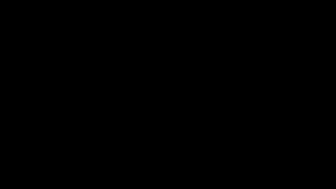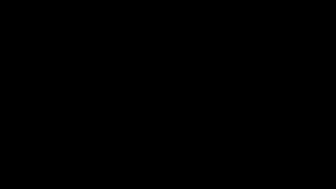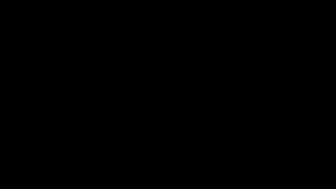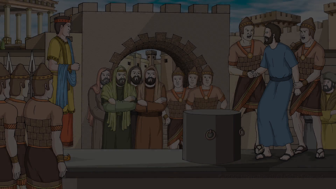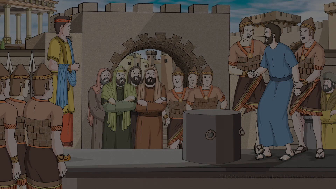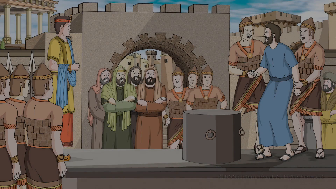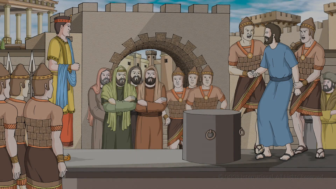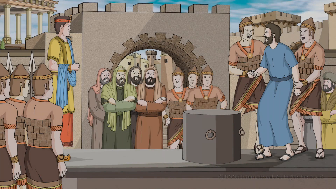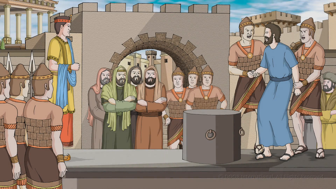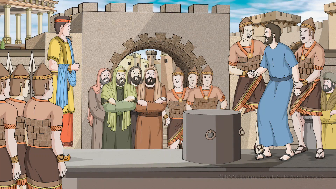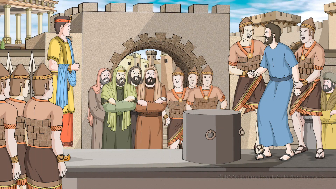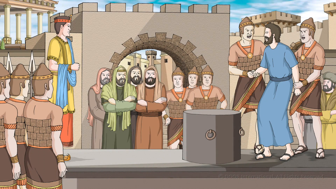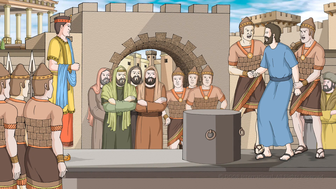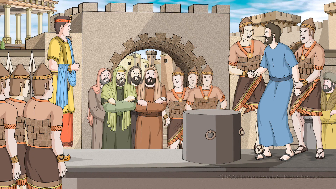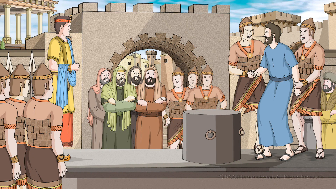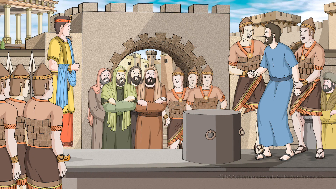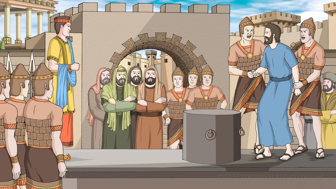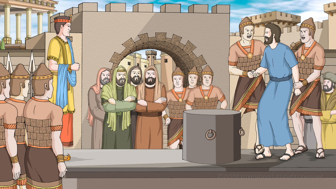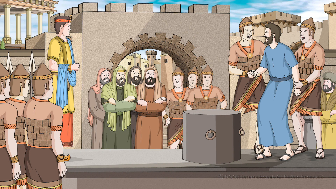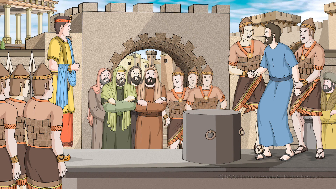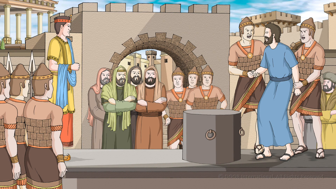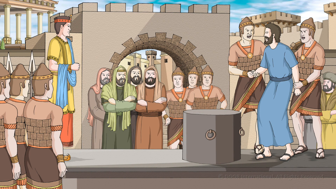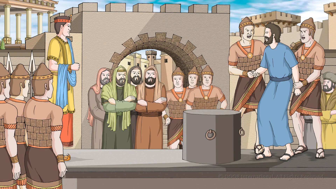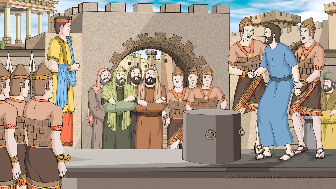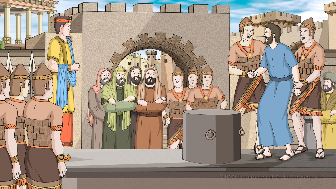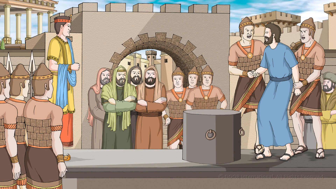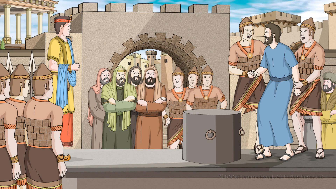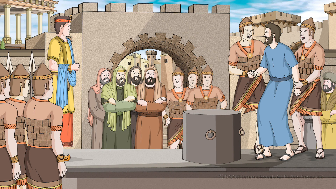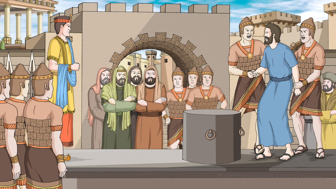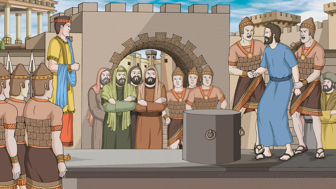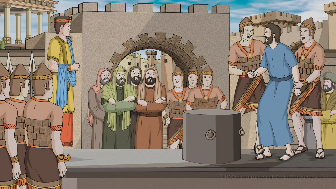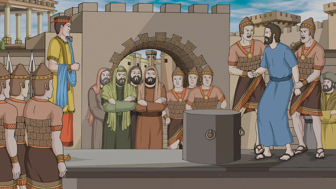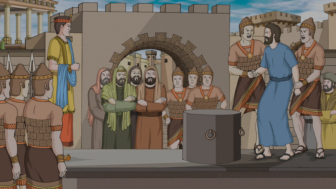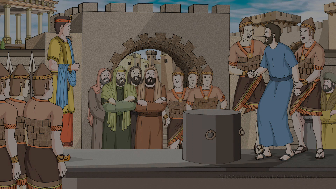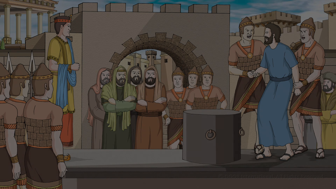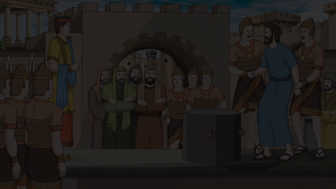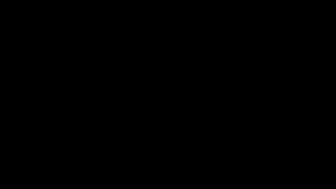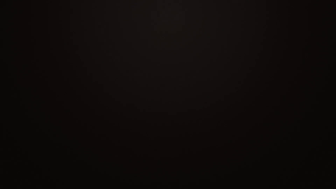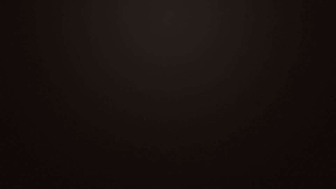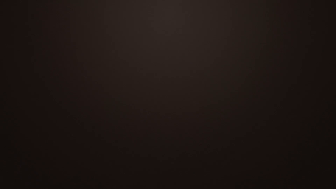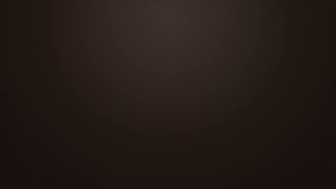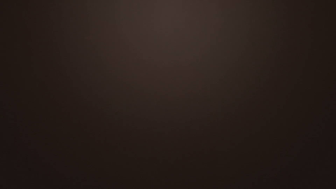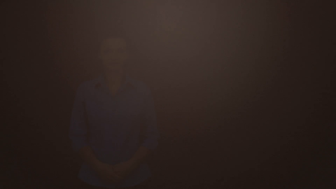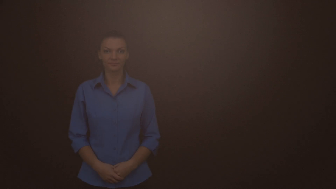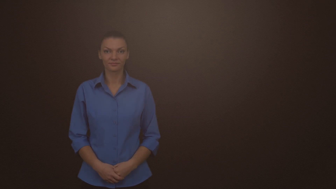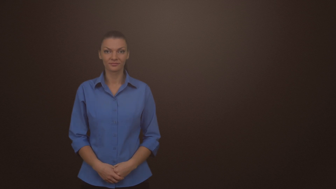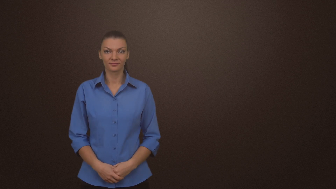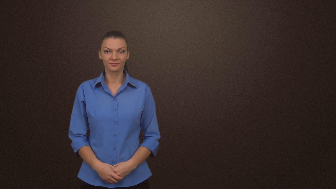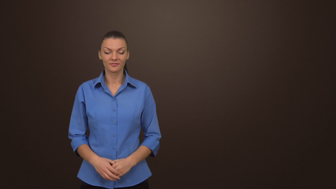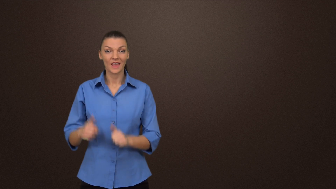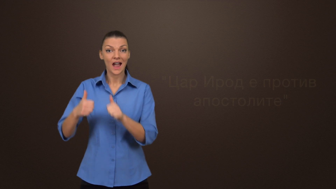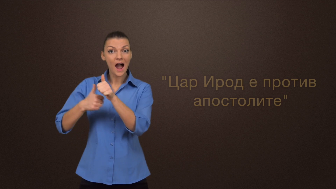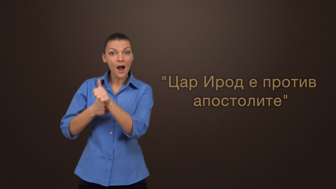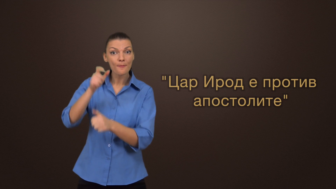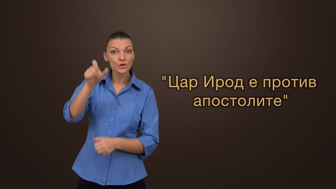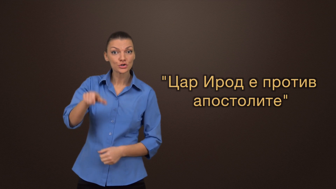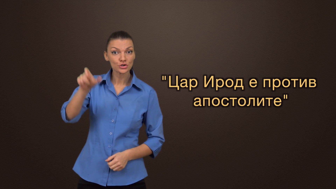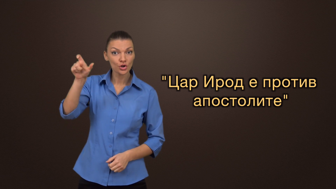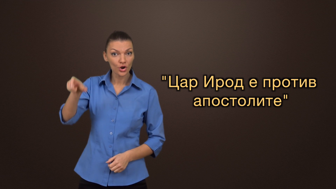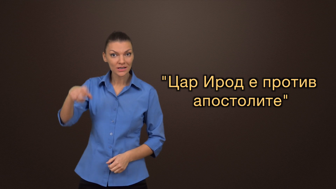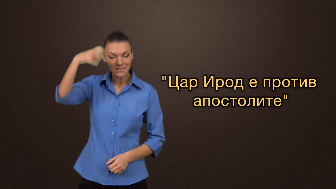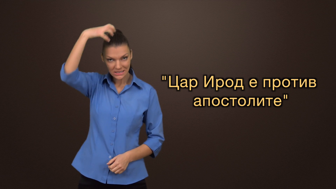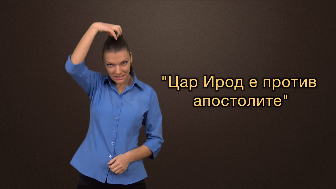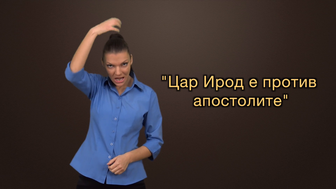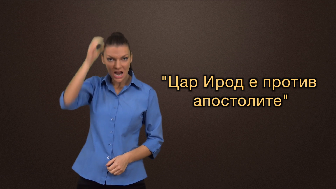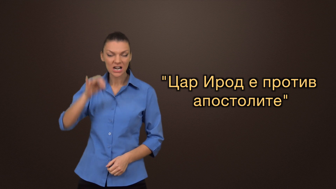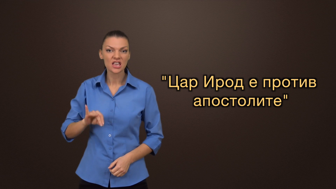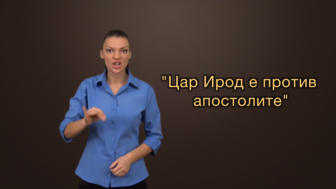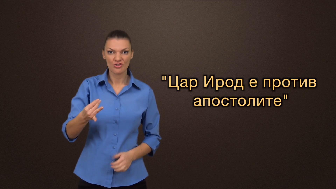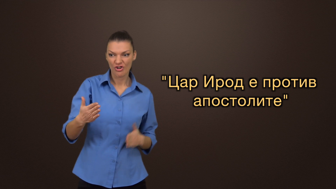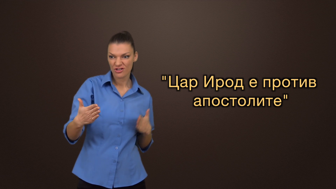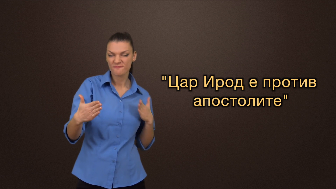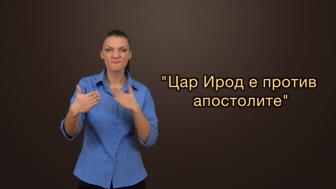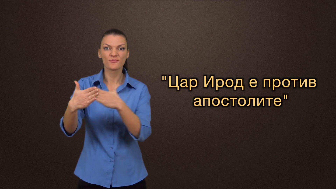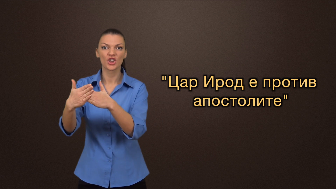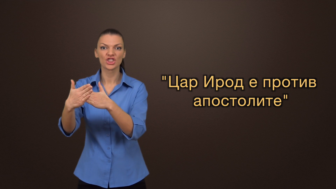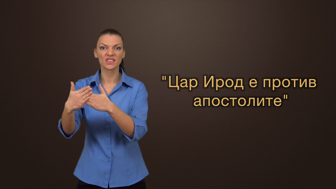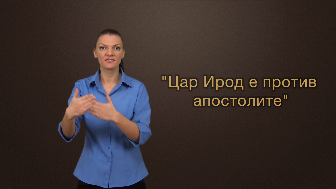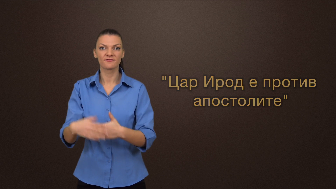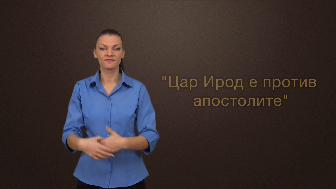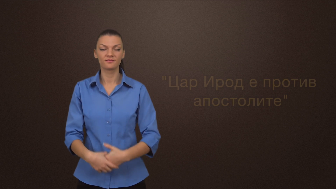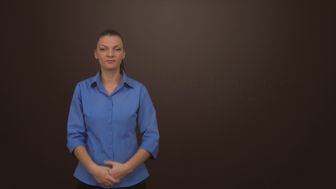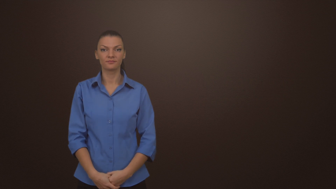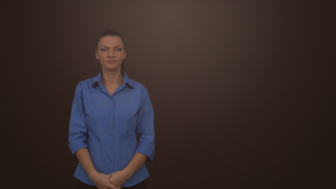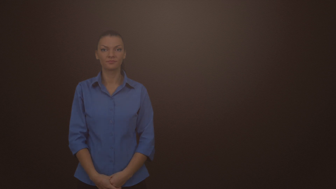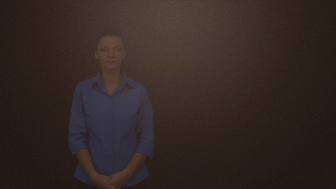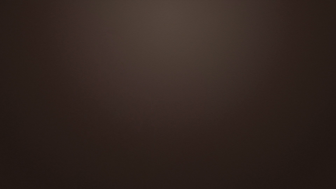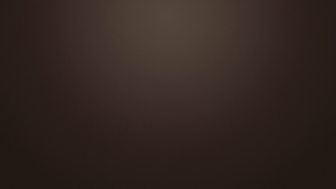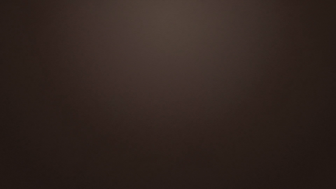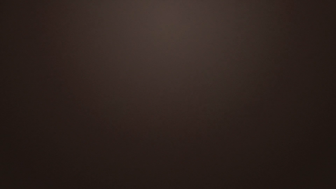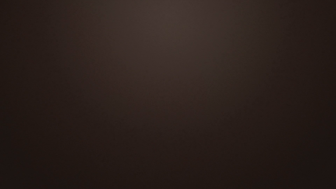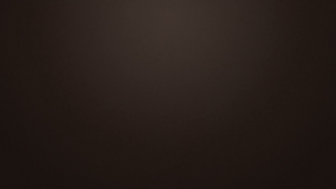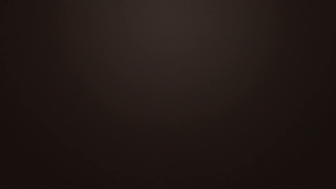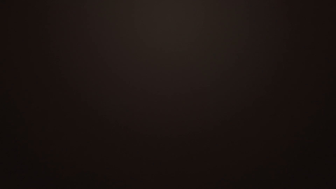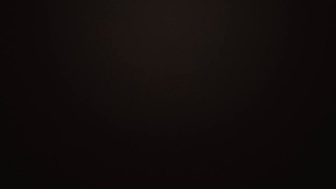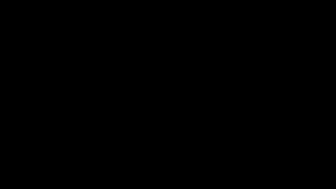Herod persecutes the apostles